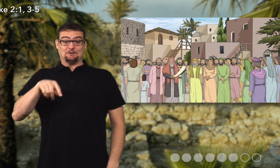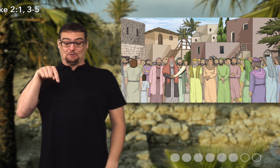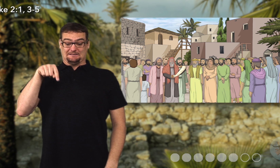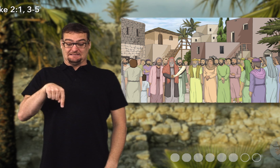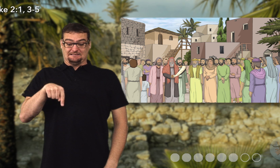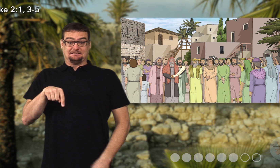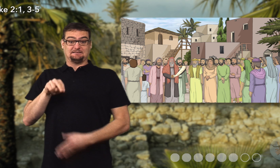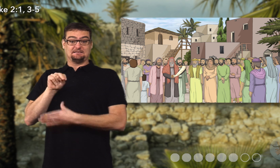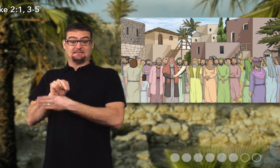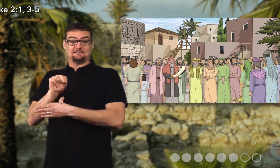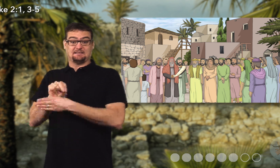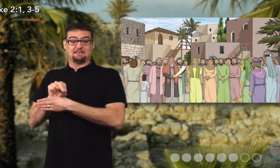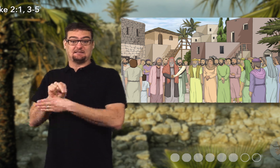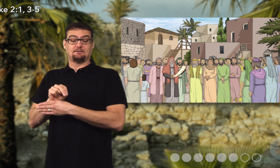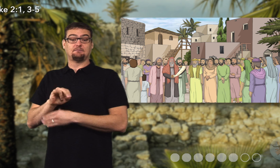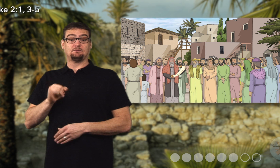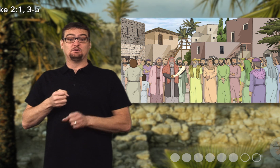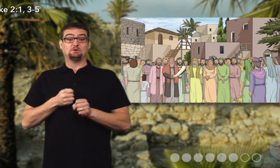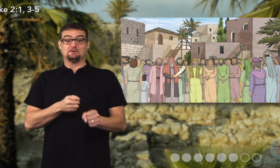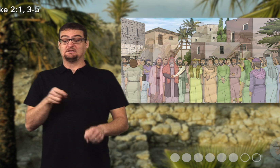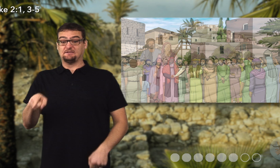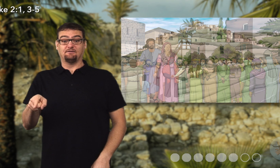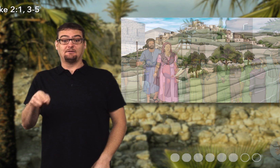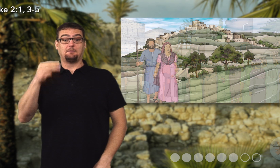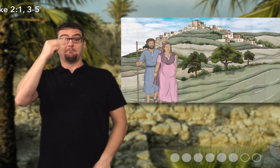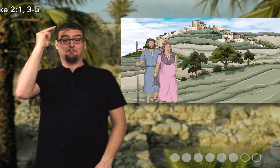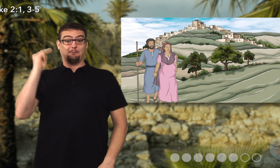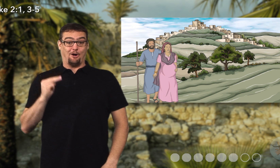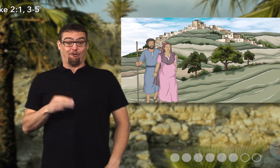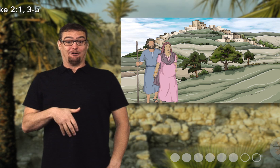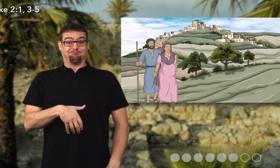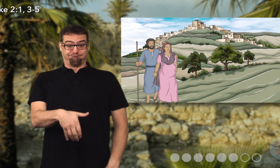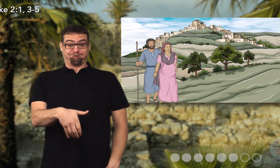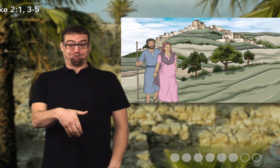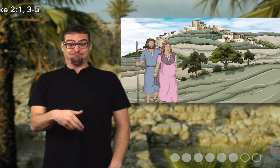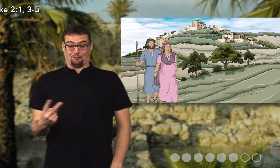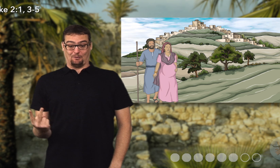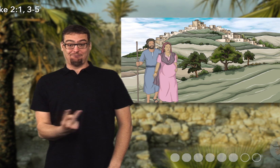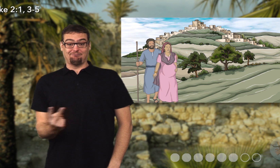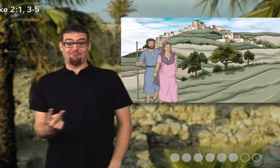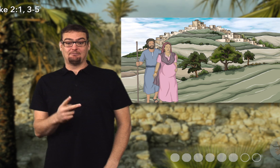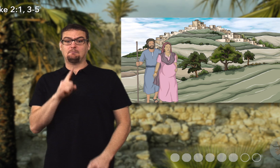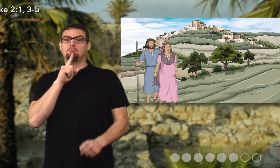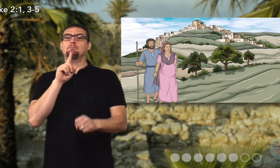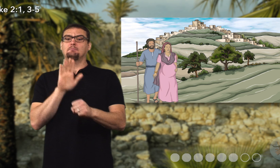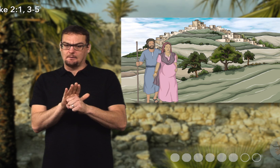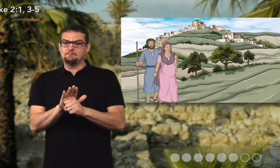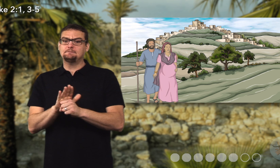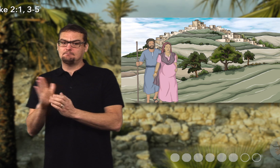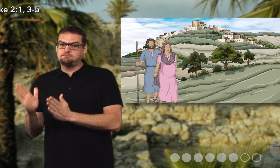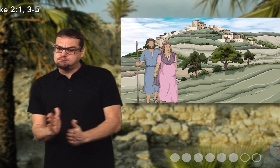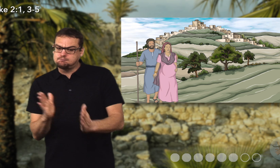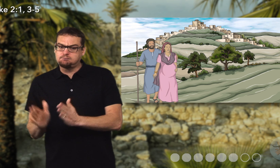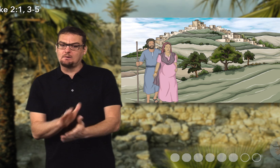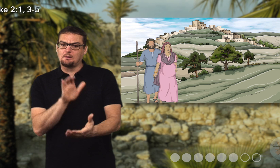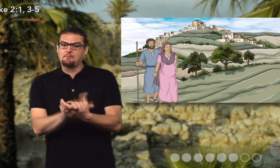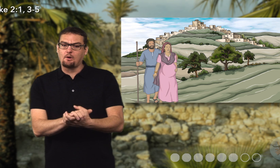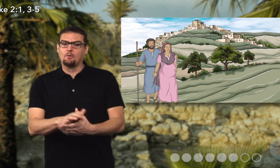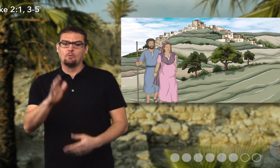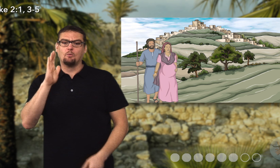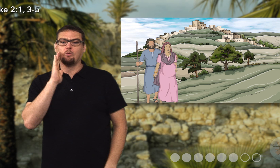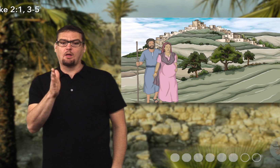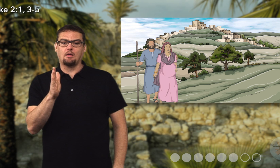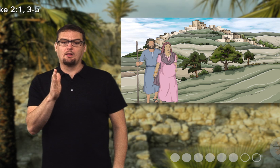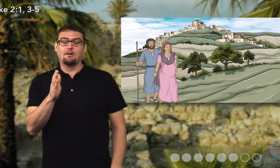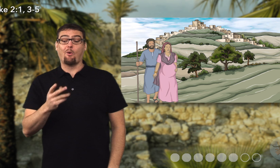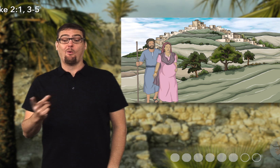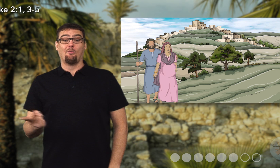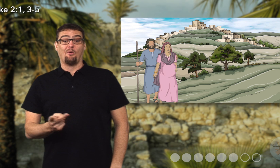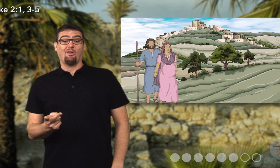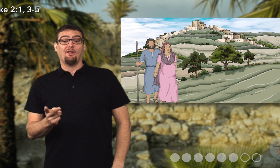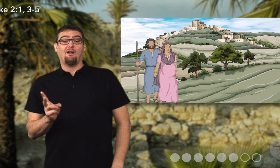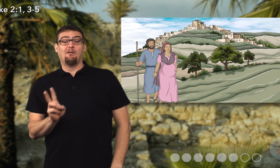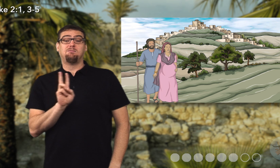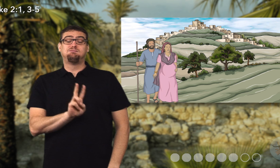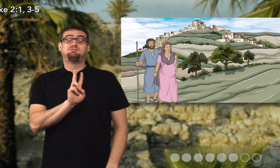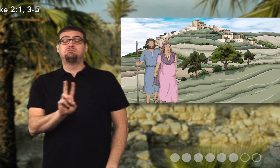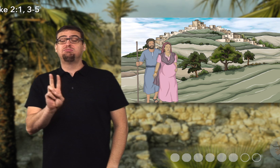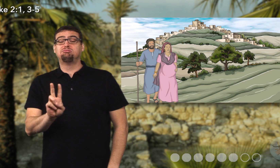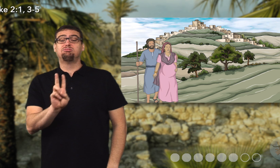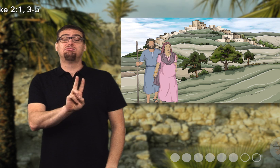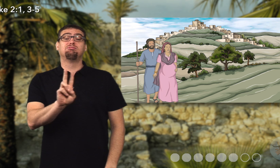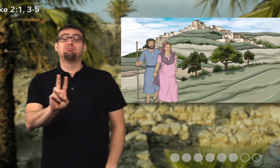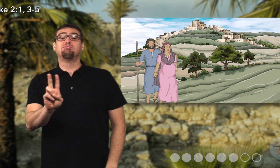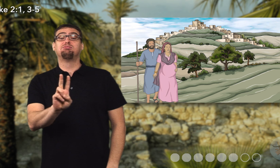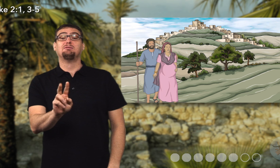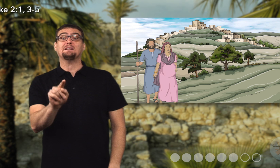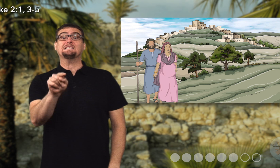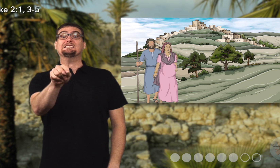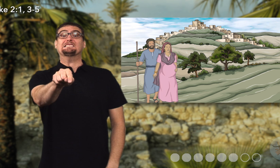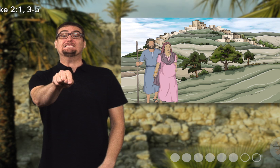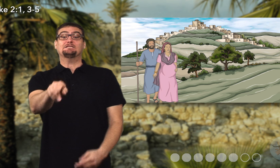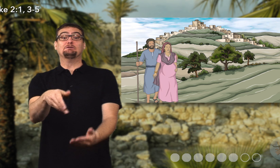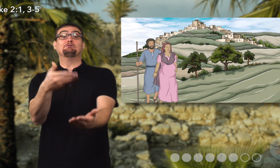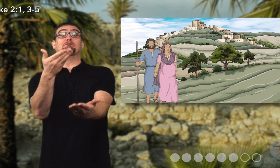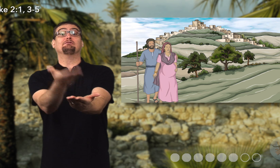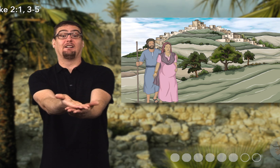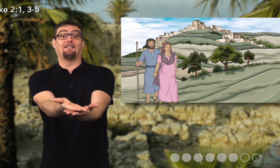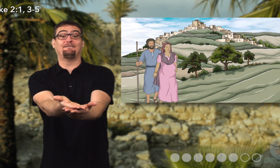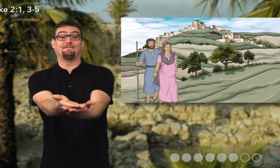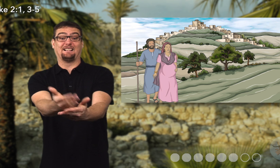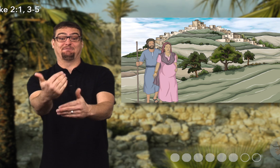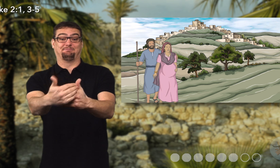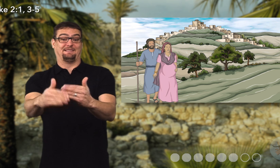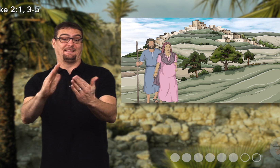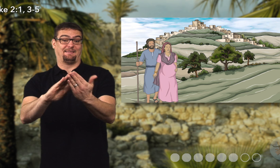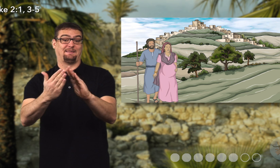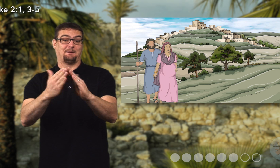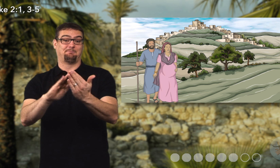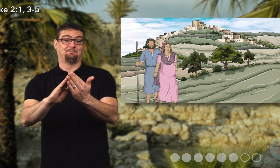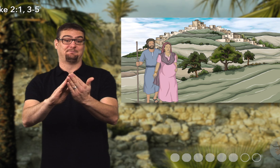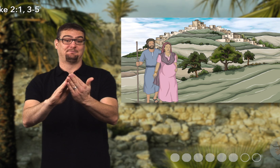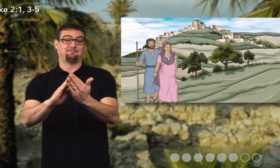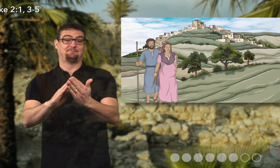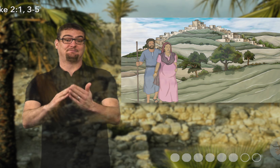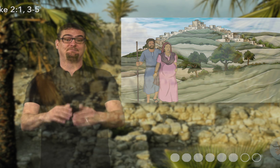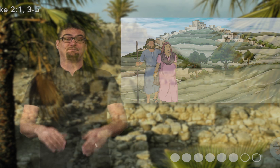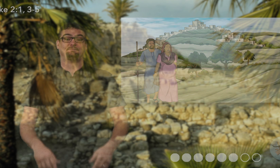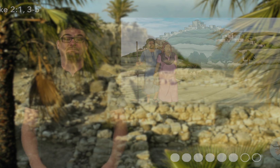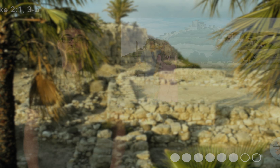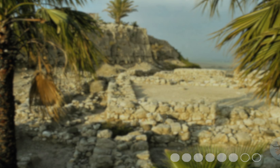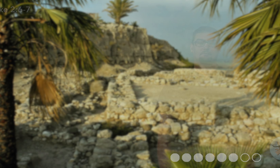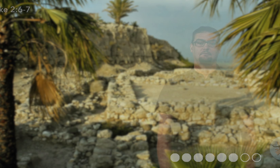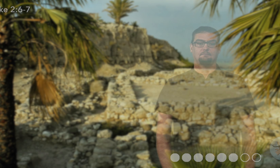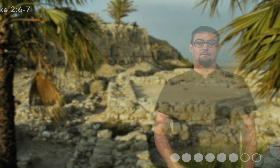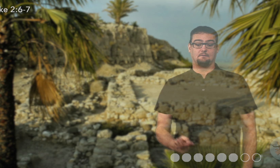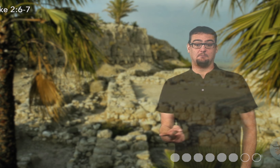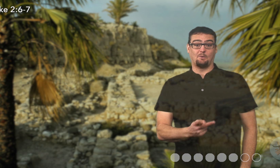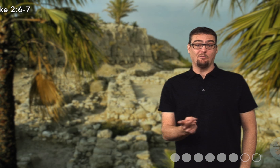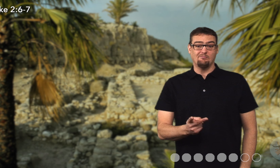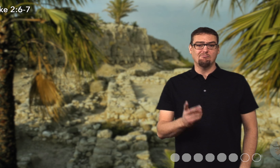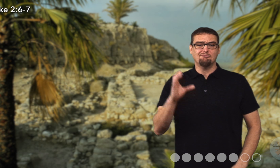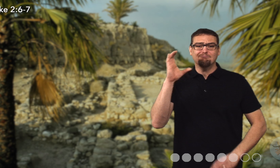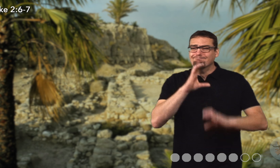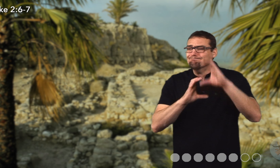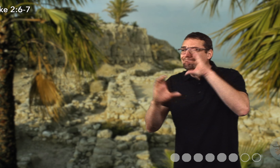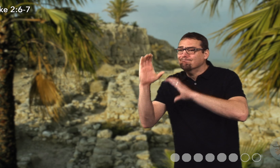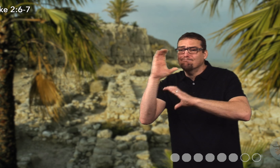He went there to register with Mary, who was pledged to him in marriage and was expecting a child.